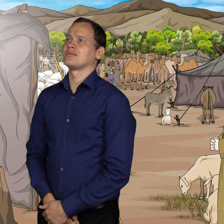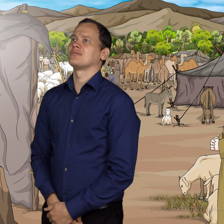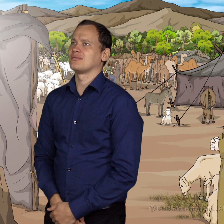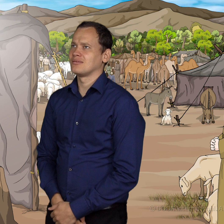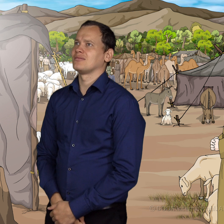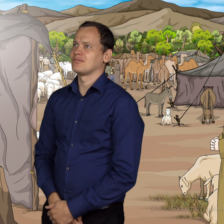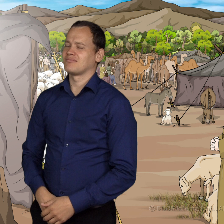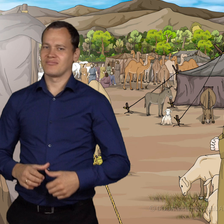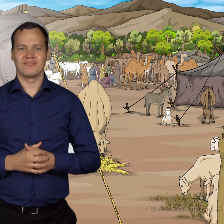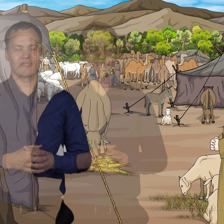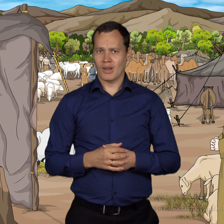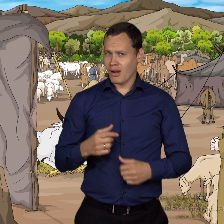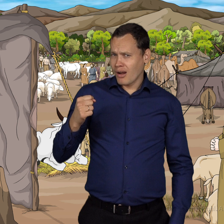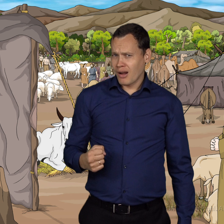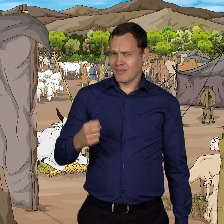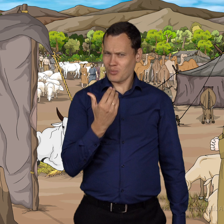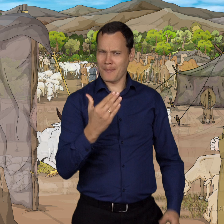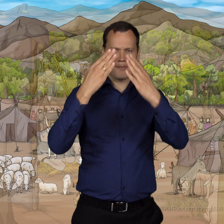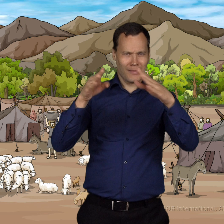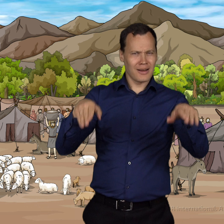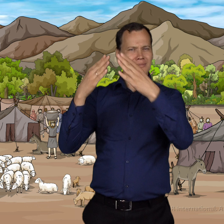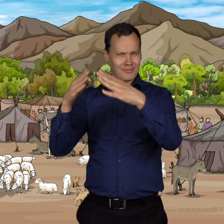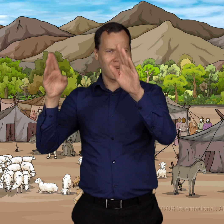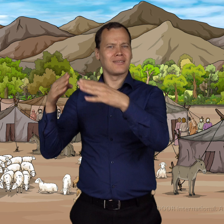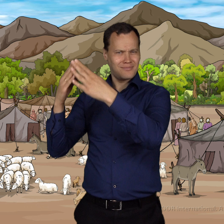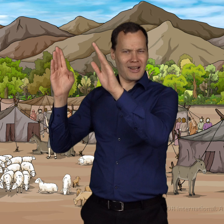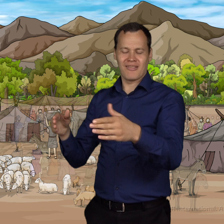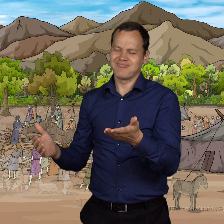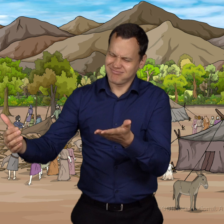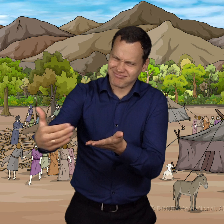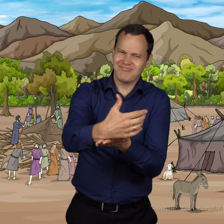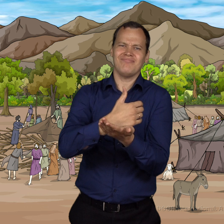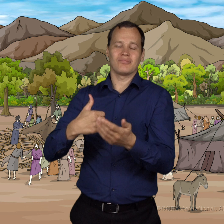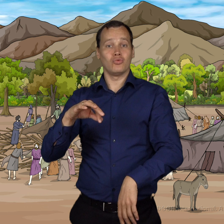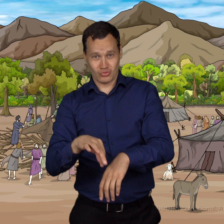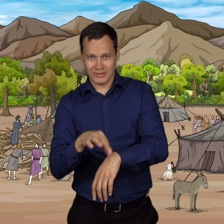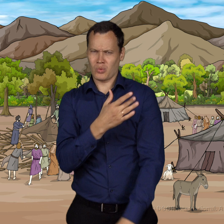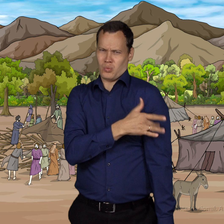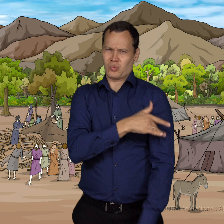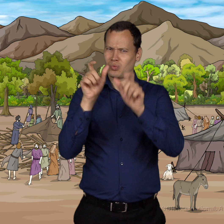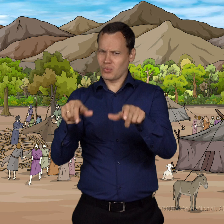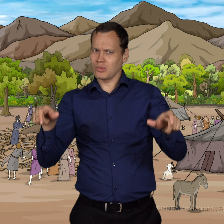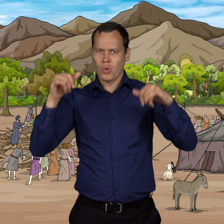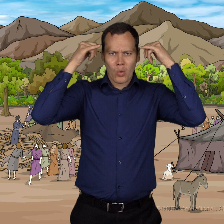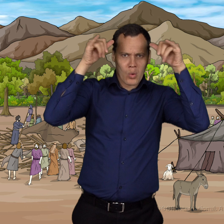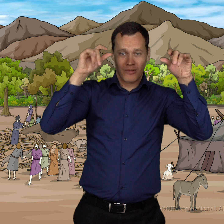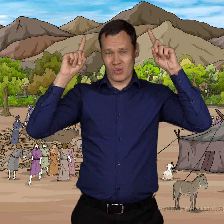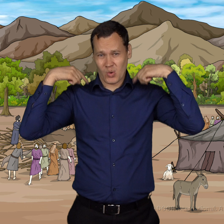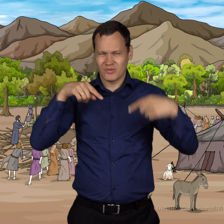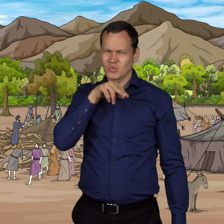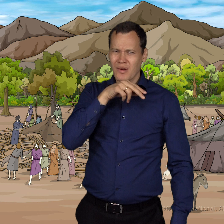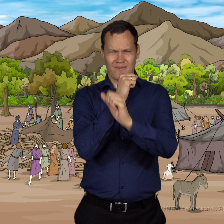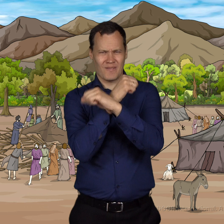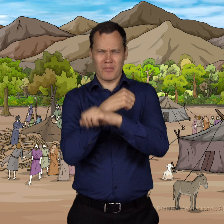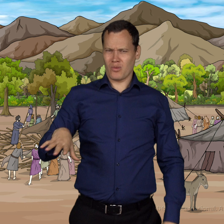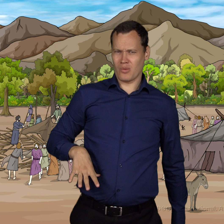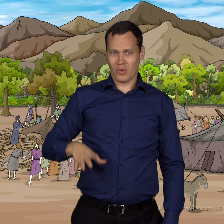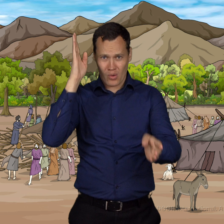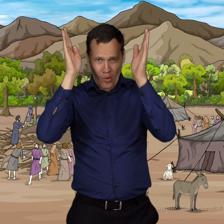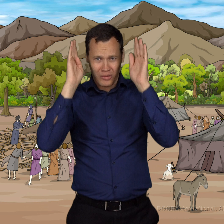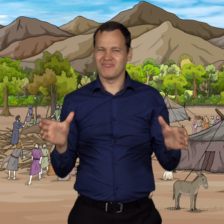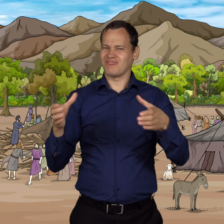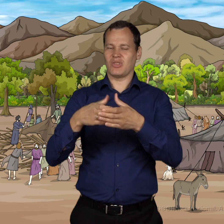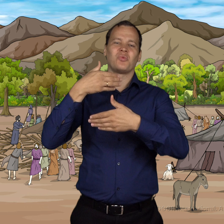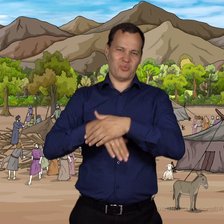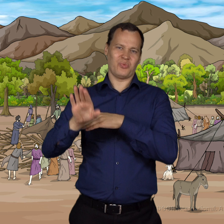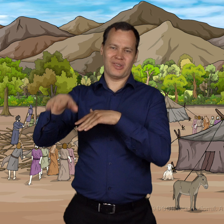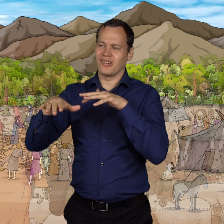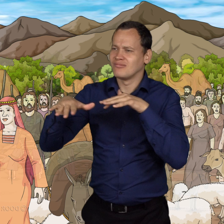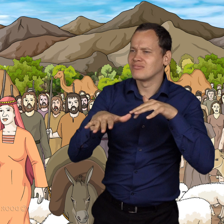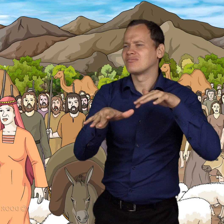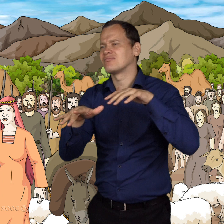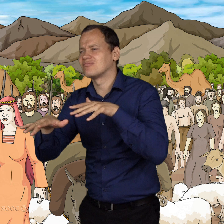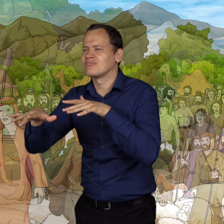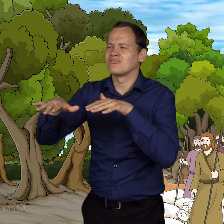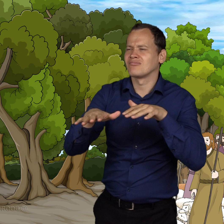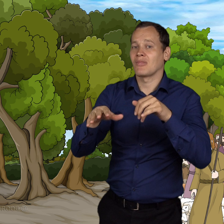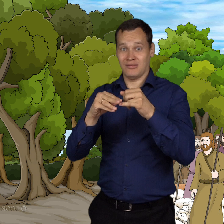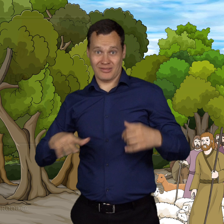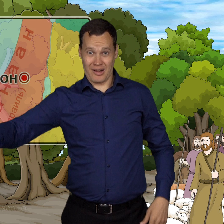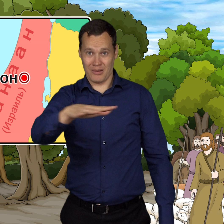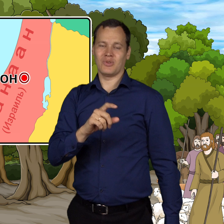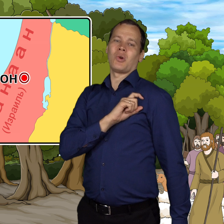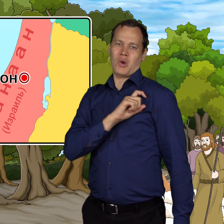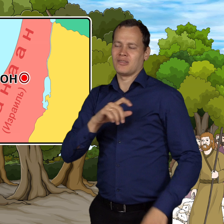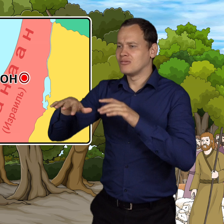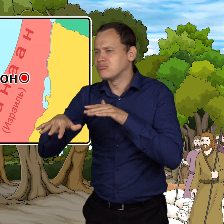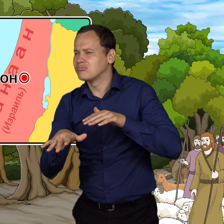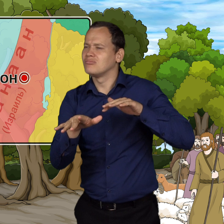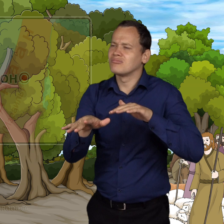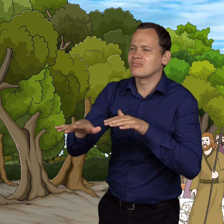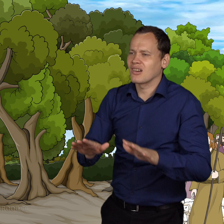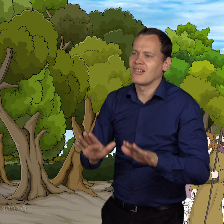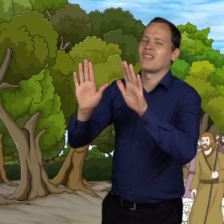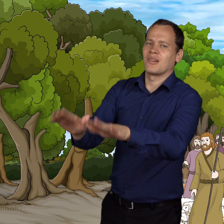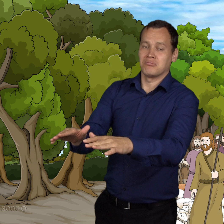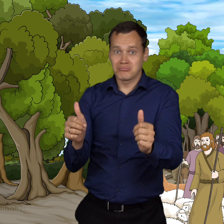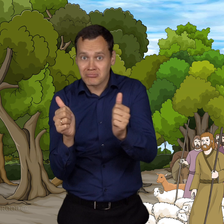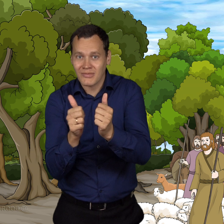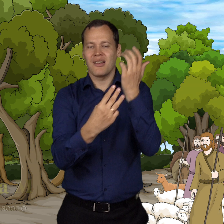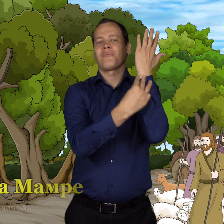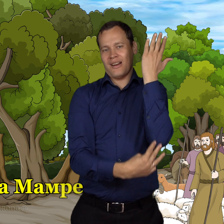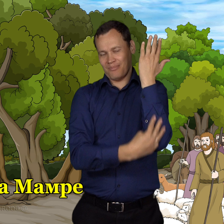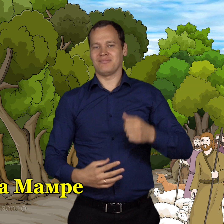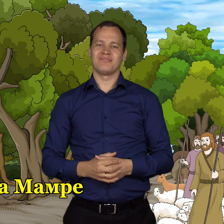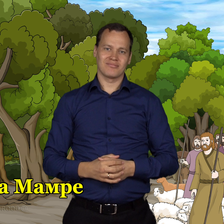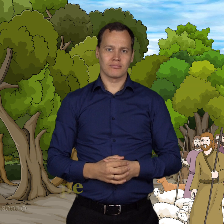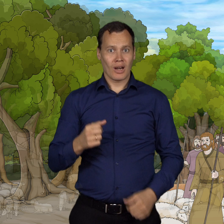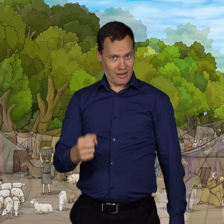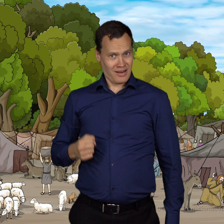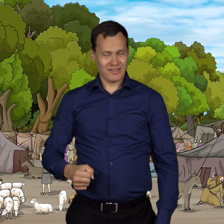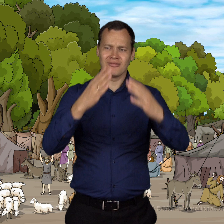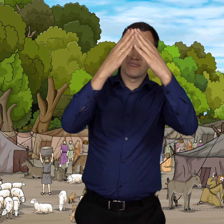Get up and walk around the land, through its length and breadth, for I will give it to you.”